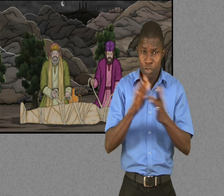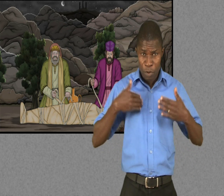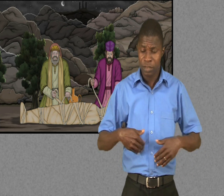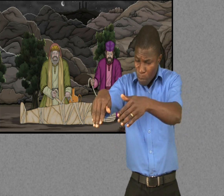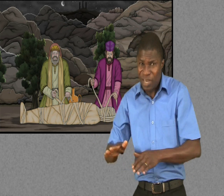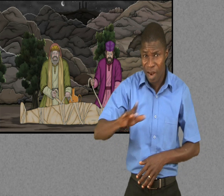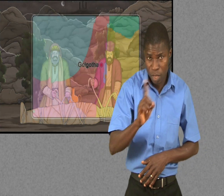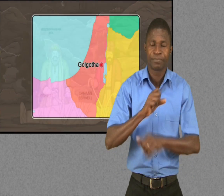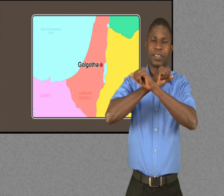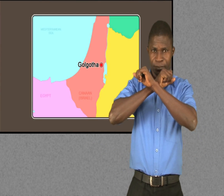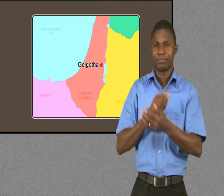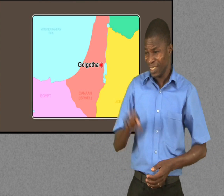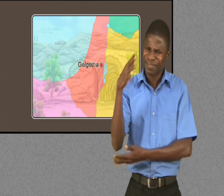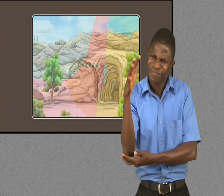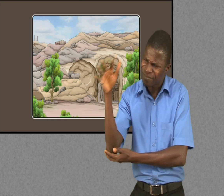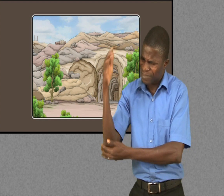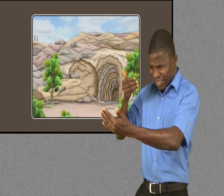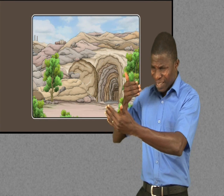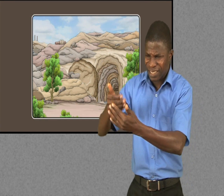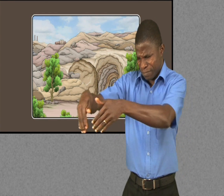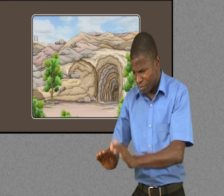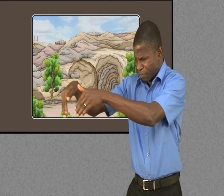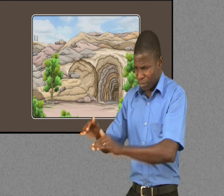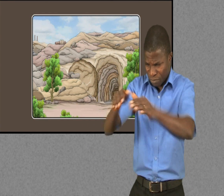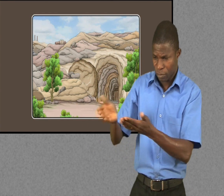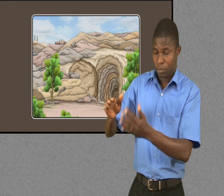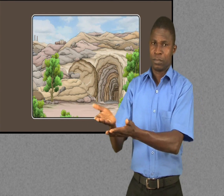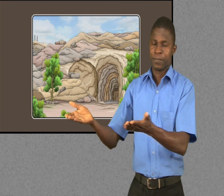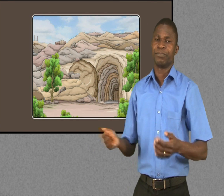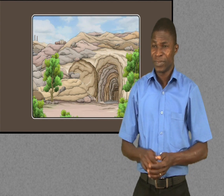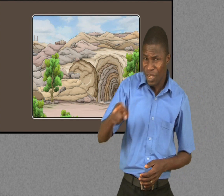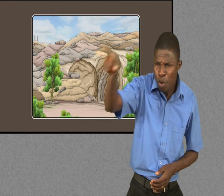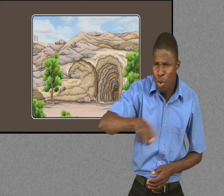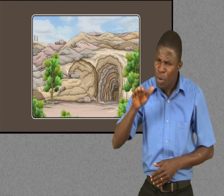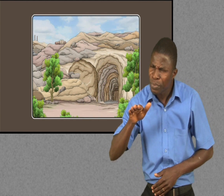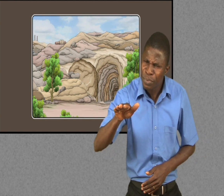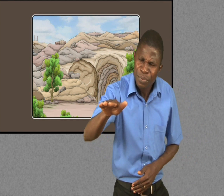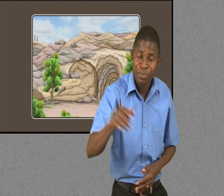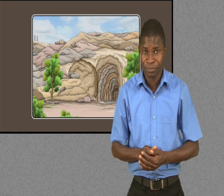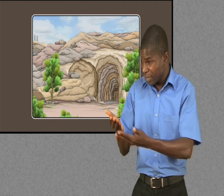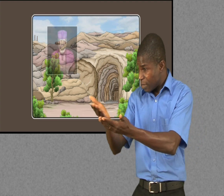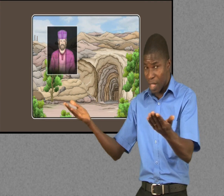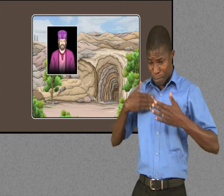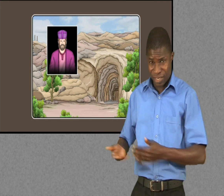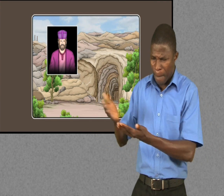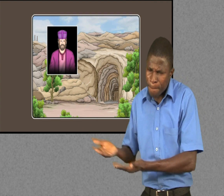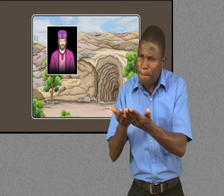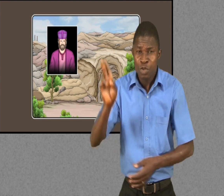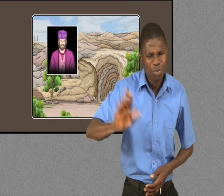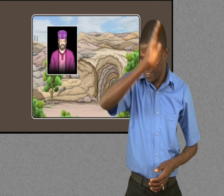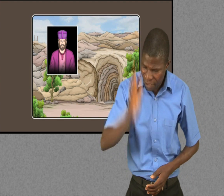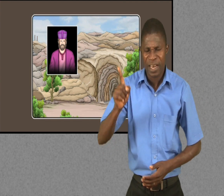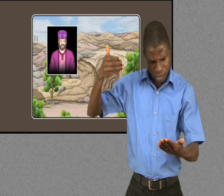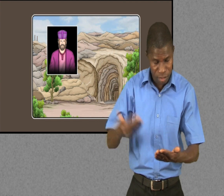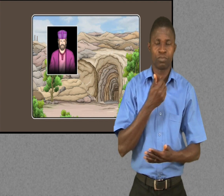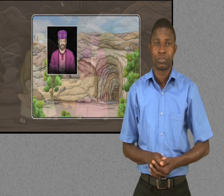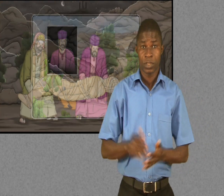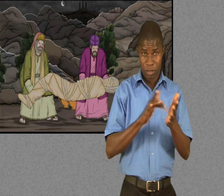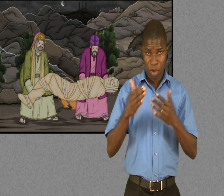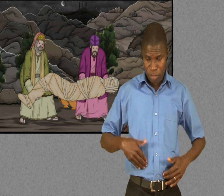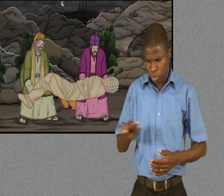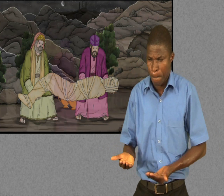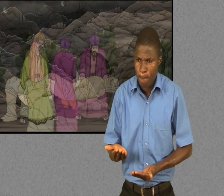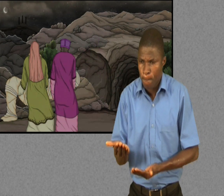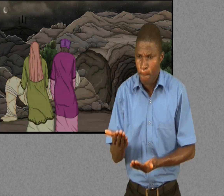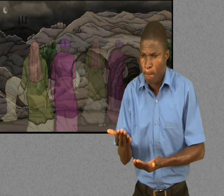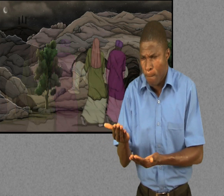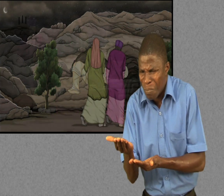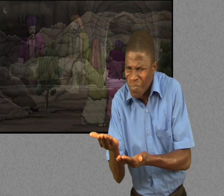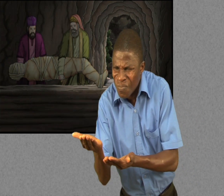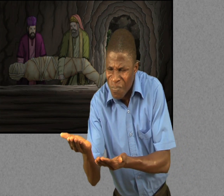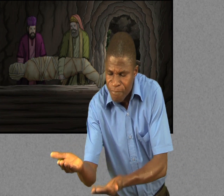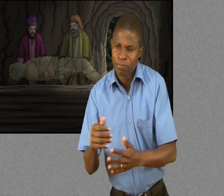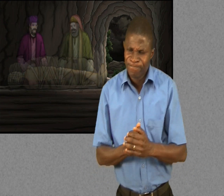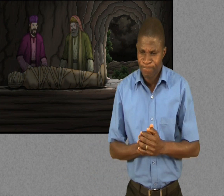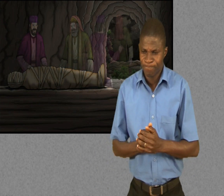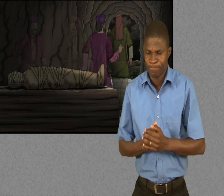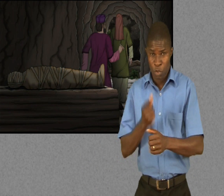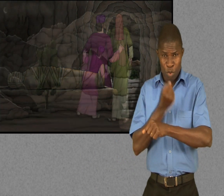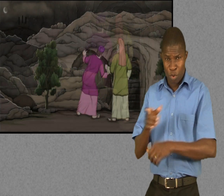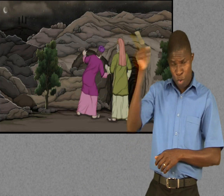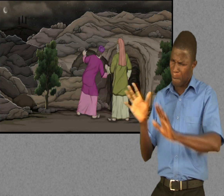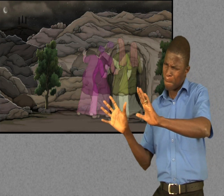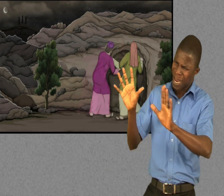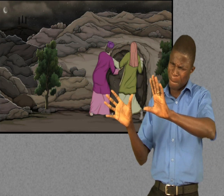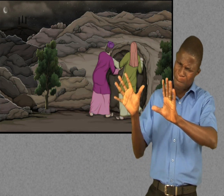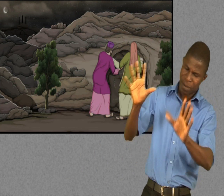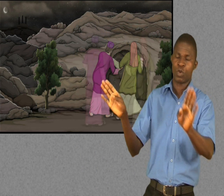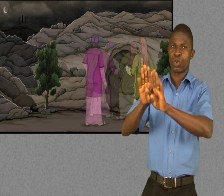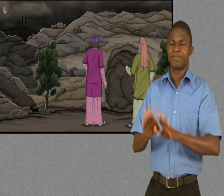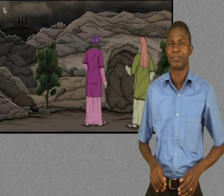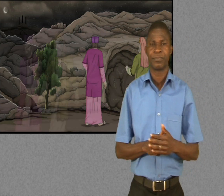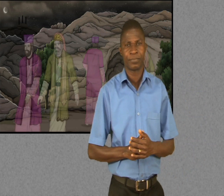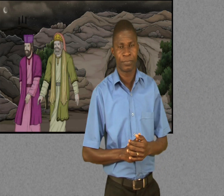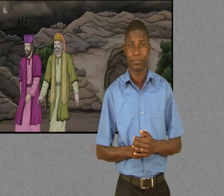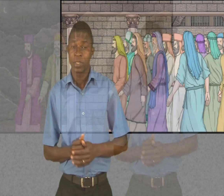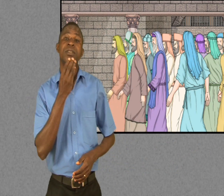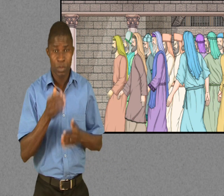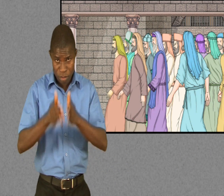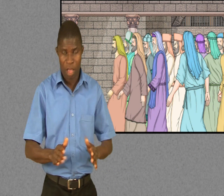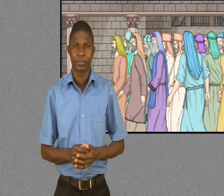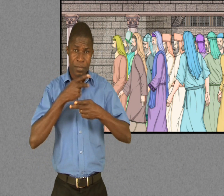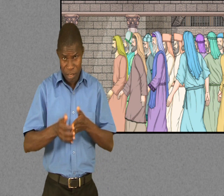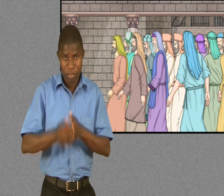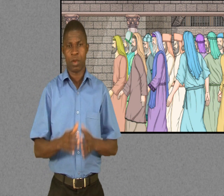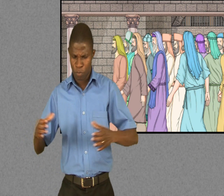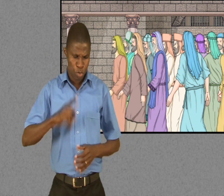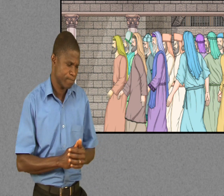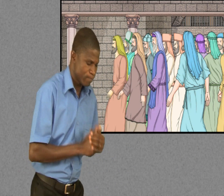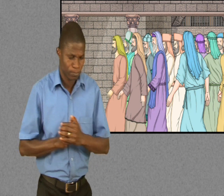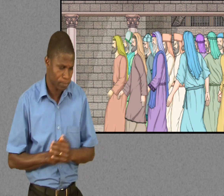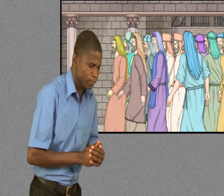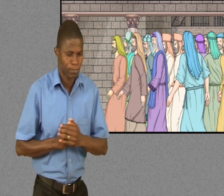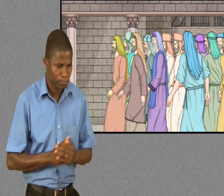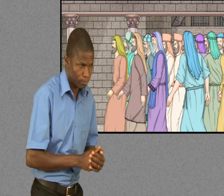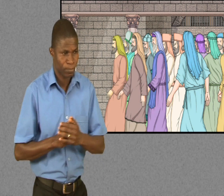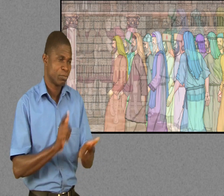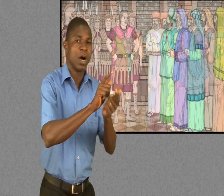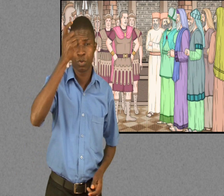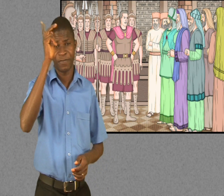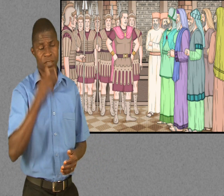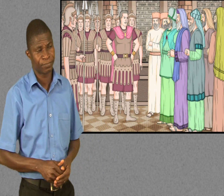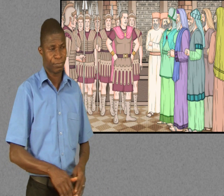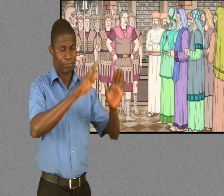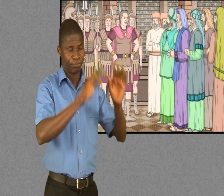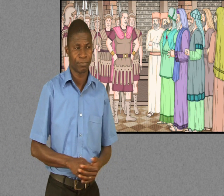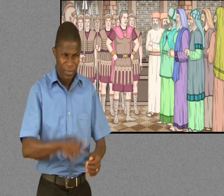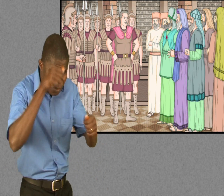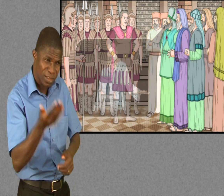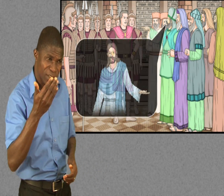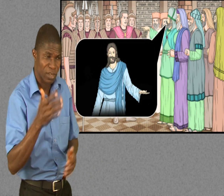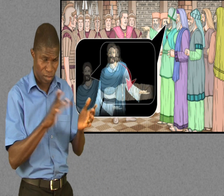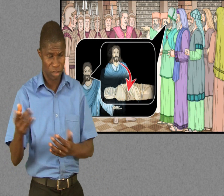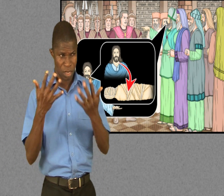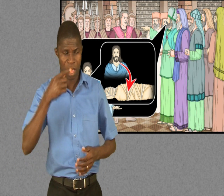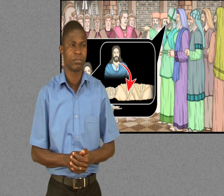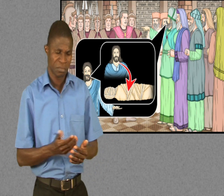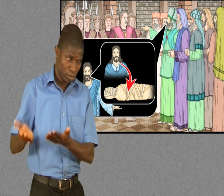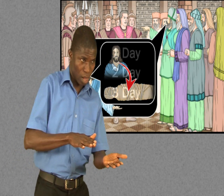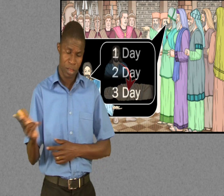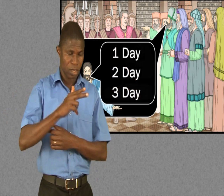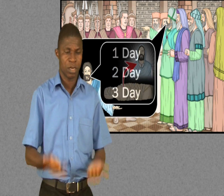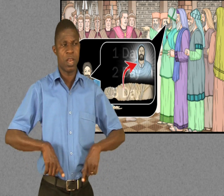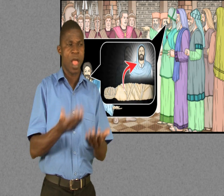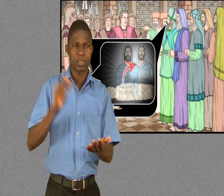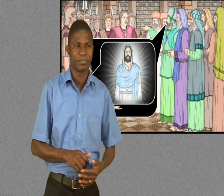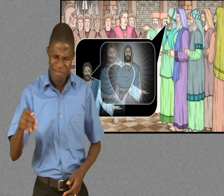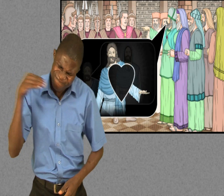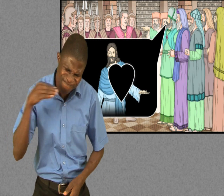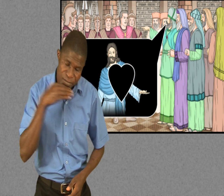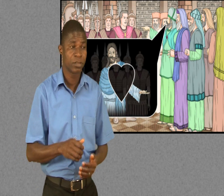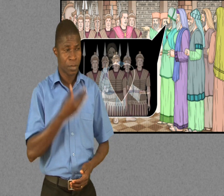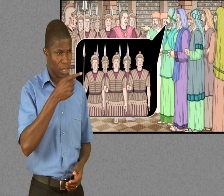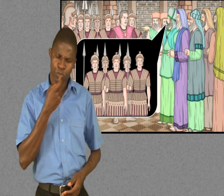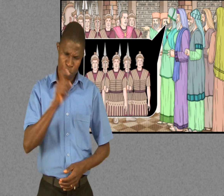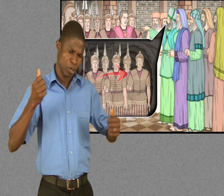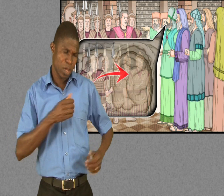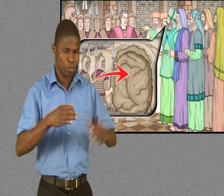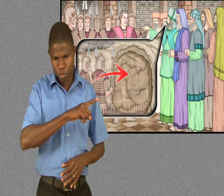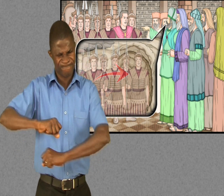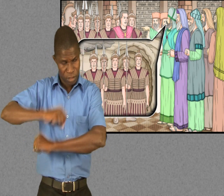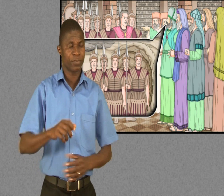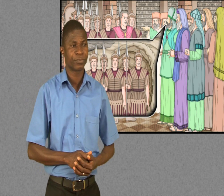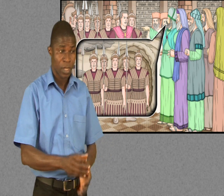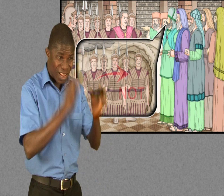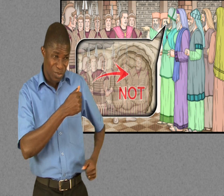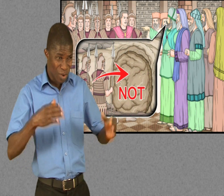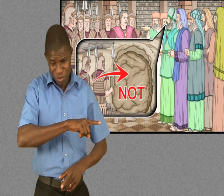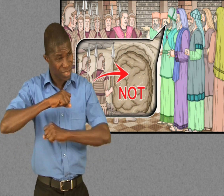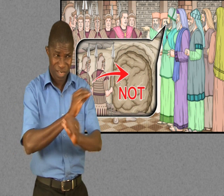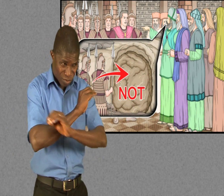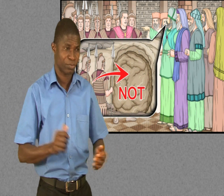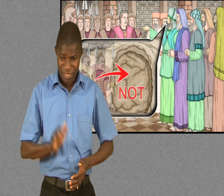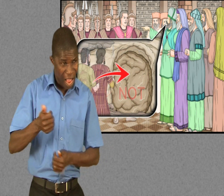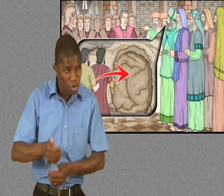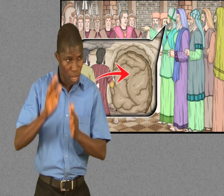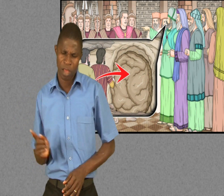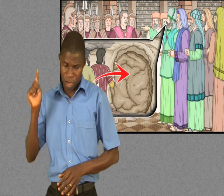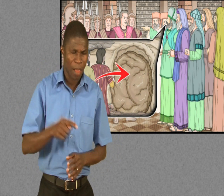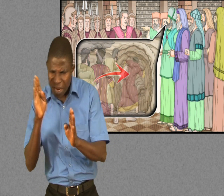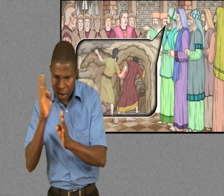Now there was a garden in the place where Jesus was crucified, and in the garden a new tomb in which no one had yet been laid.